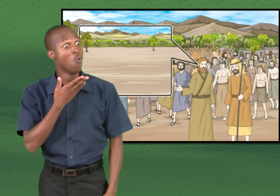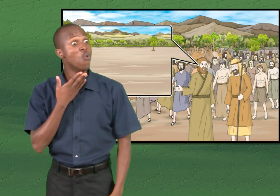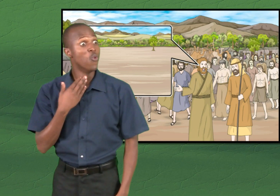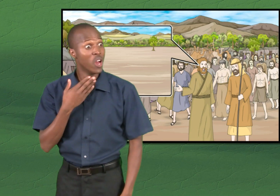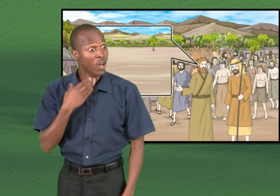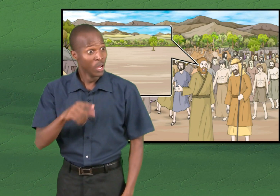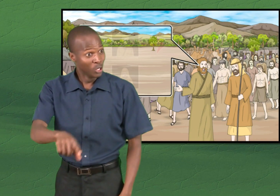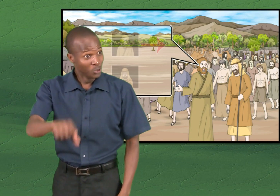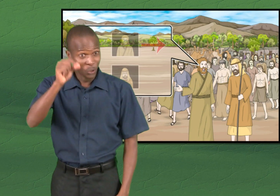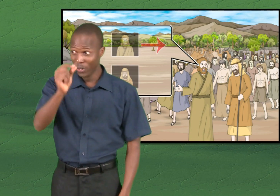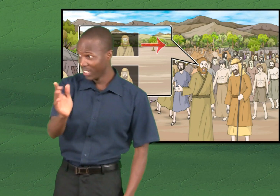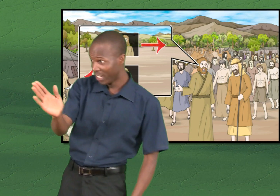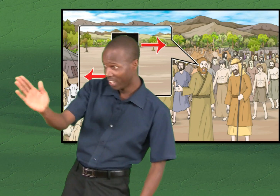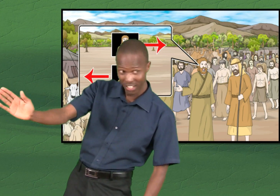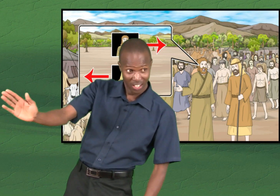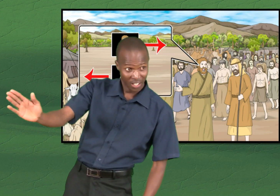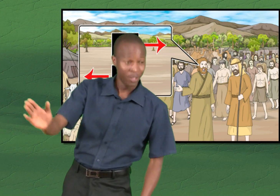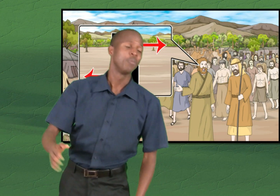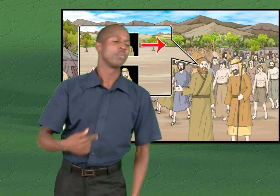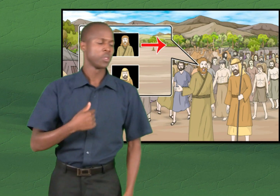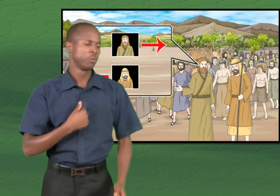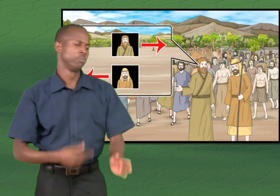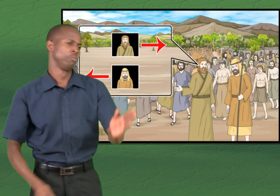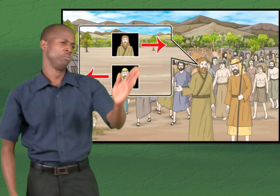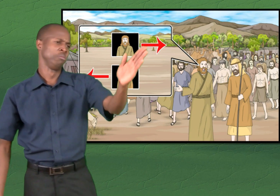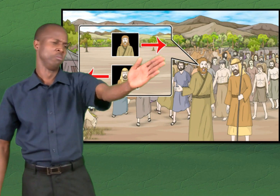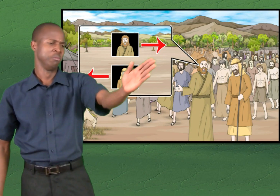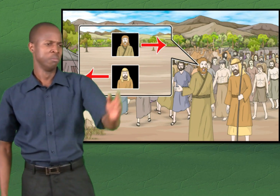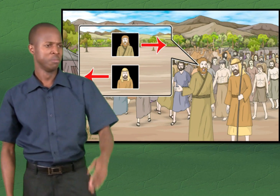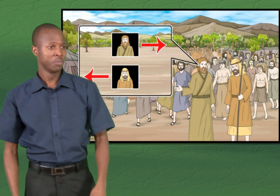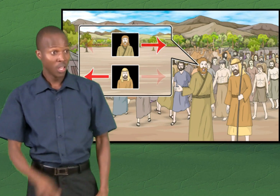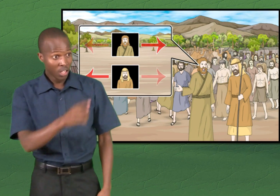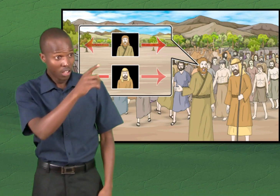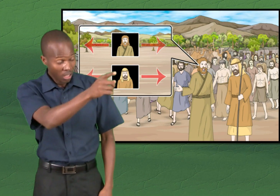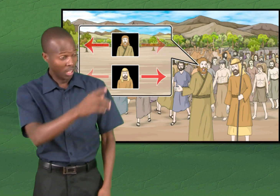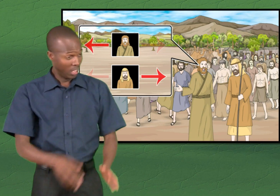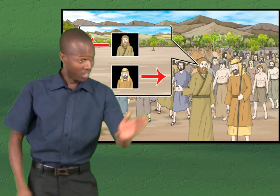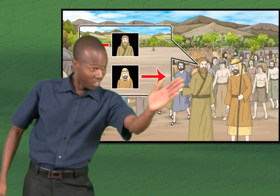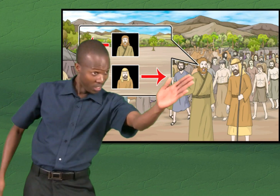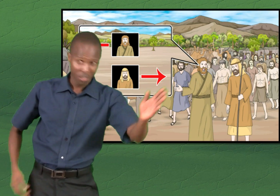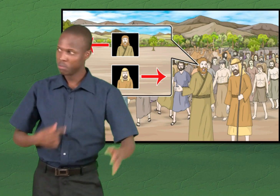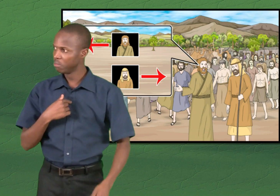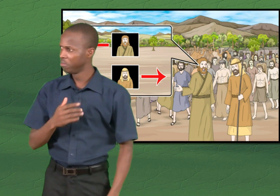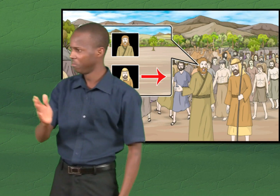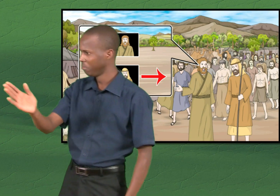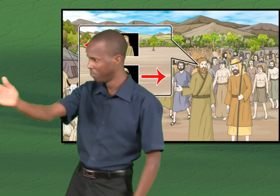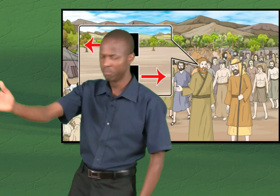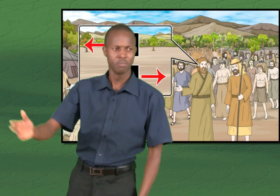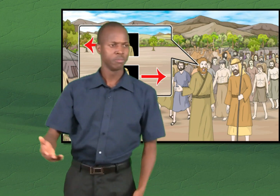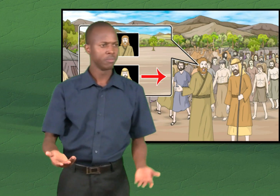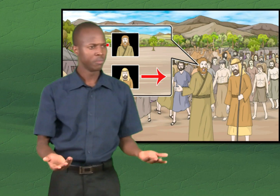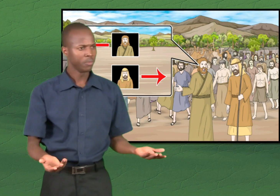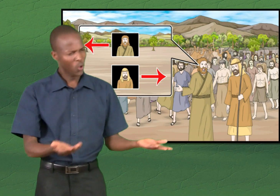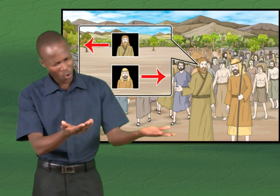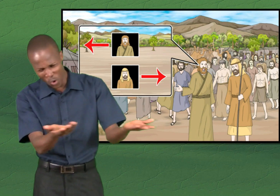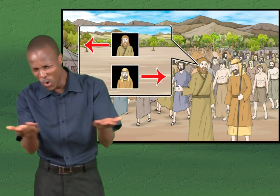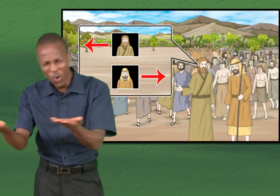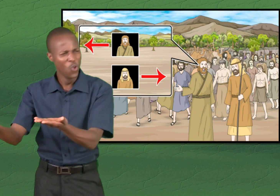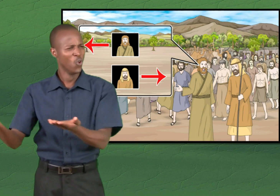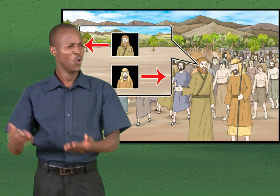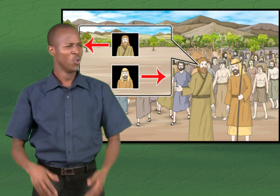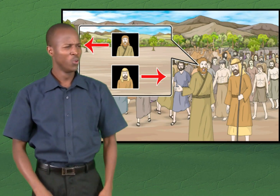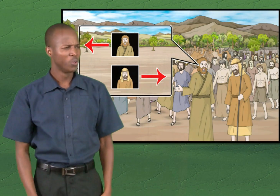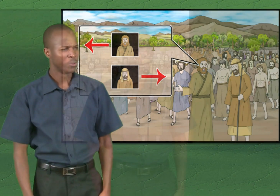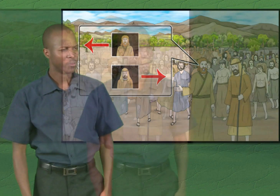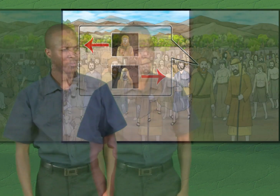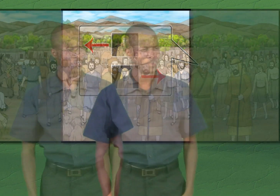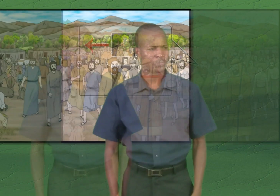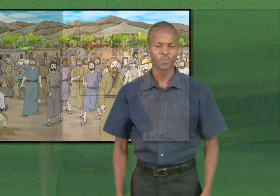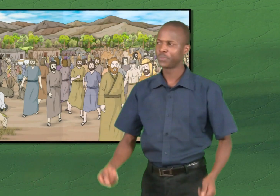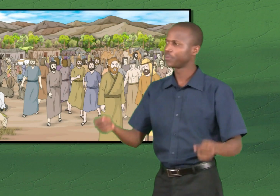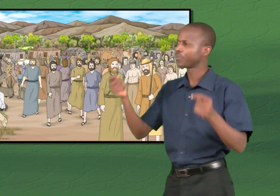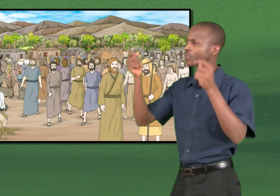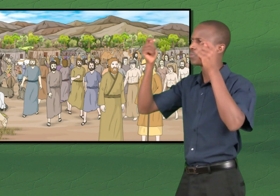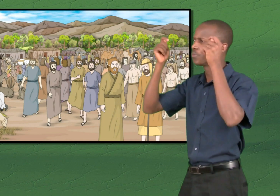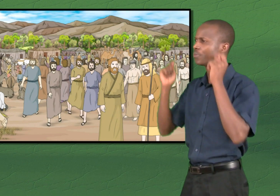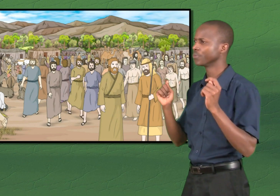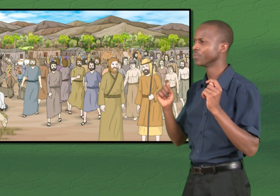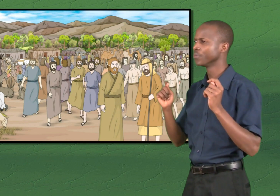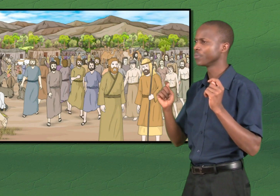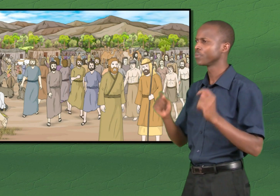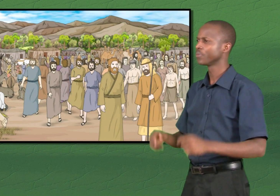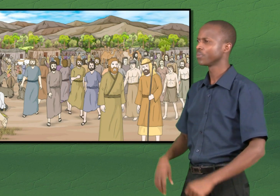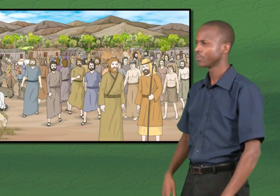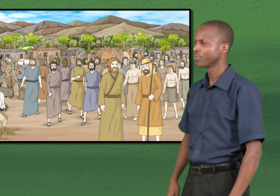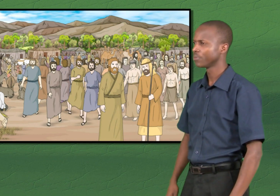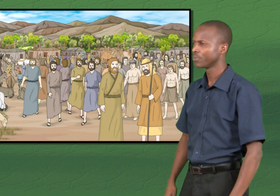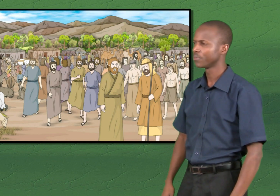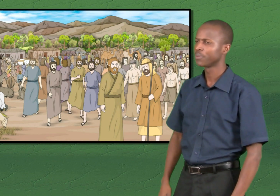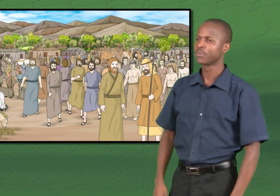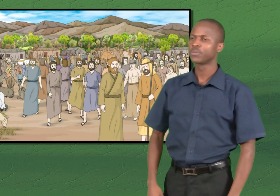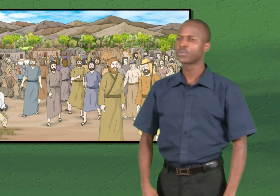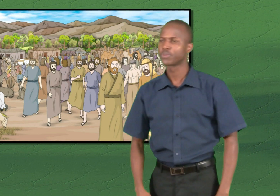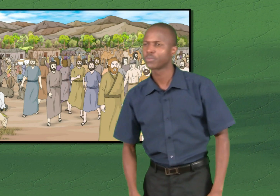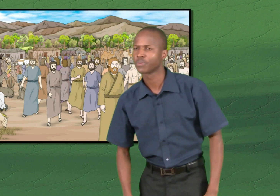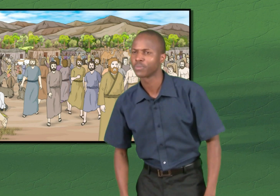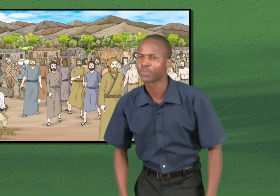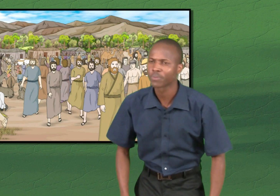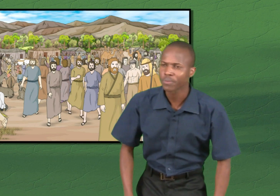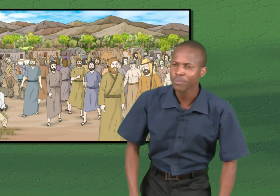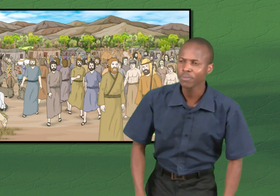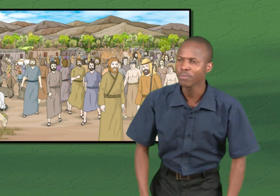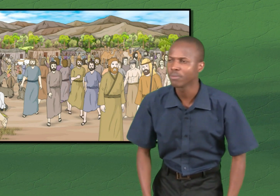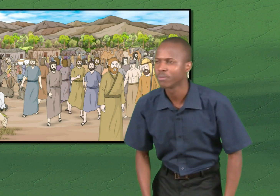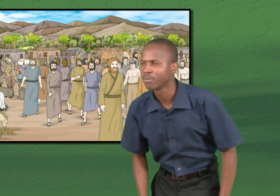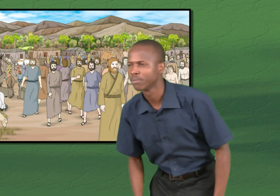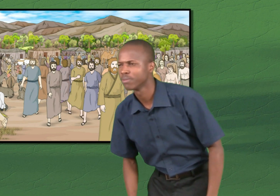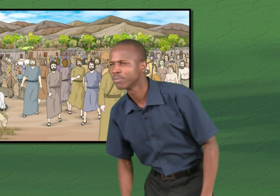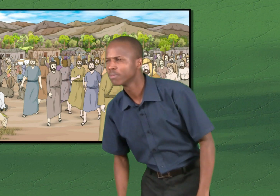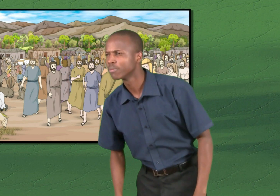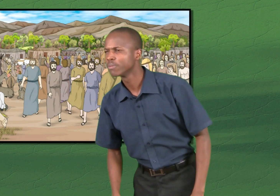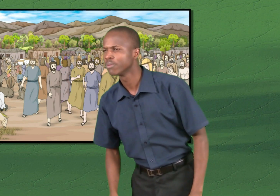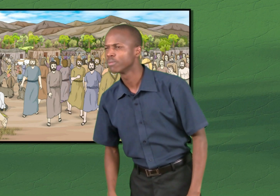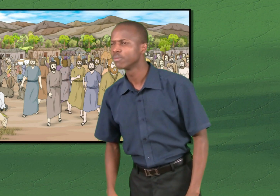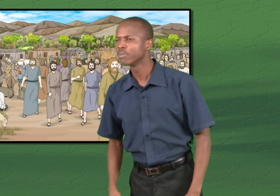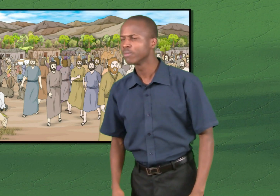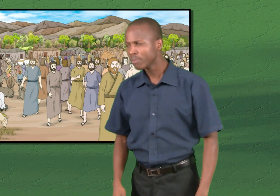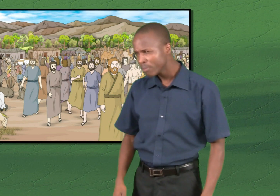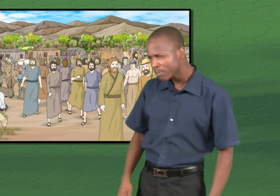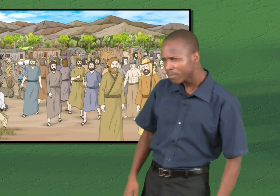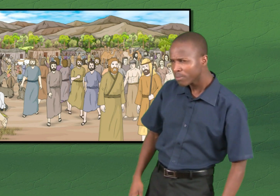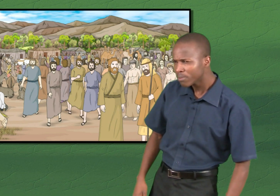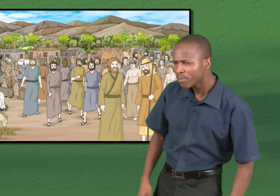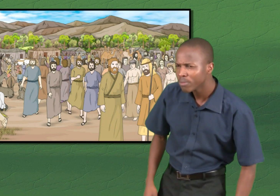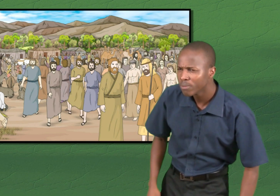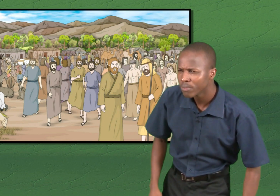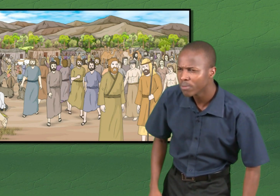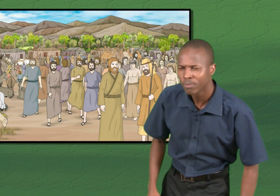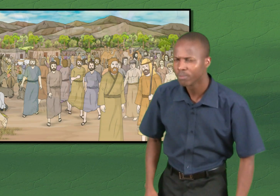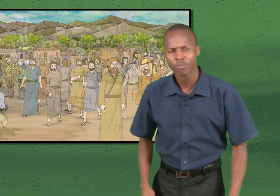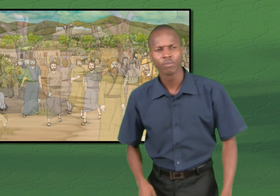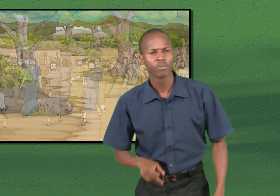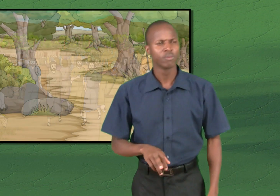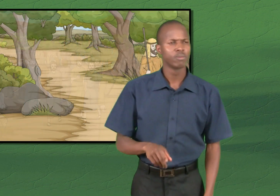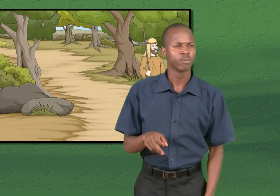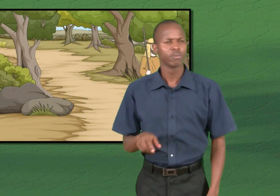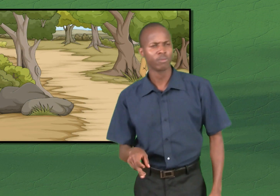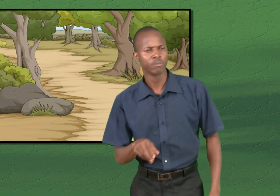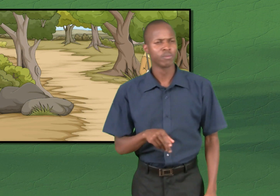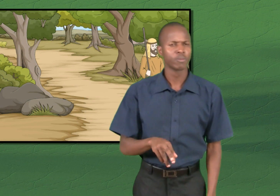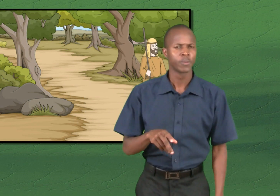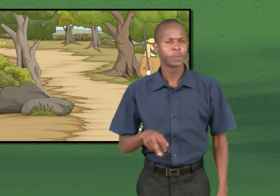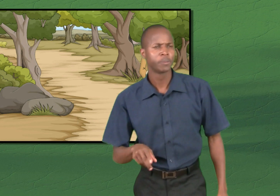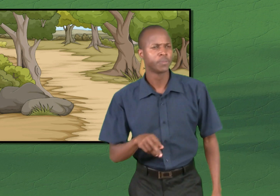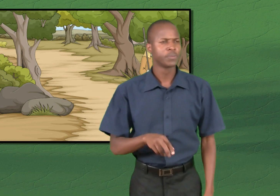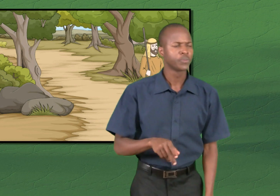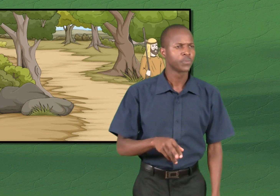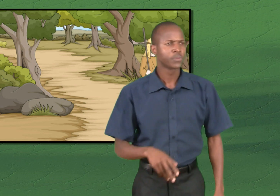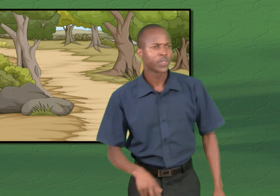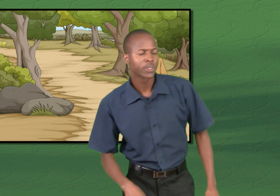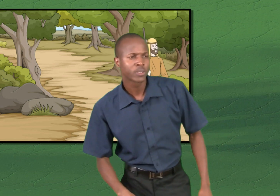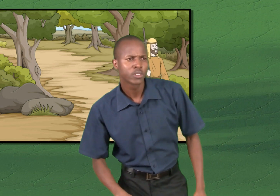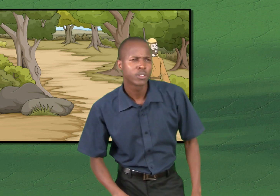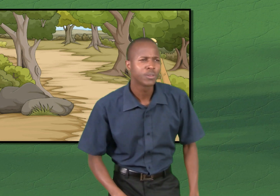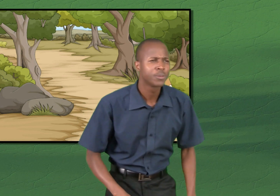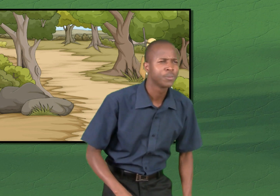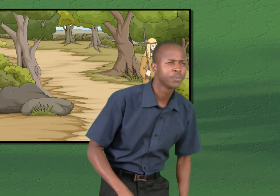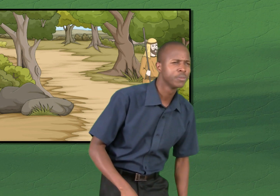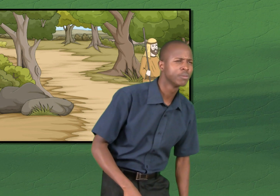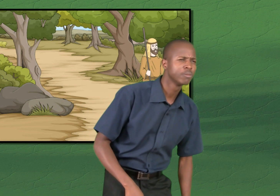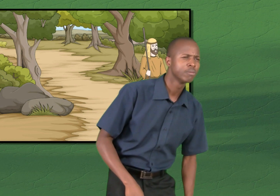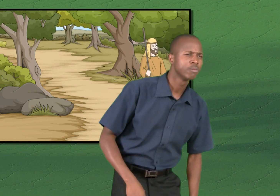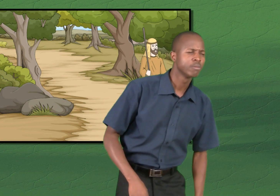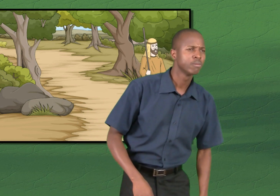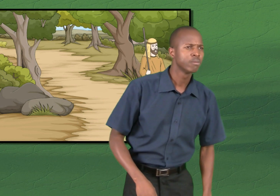If you go to the left, I will go to the right; if you go to the right, I will go to the left.”